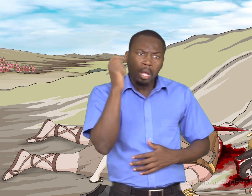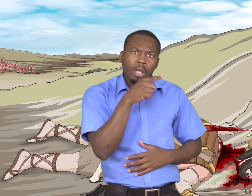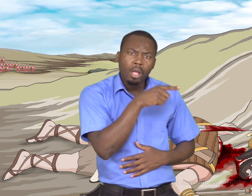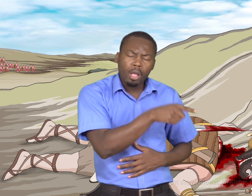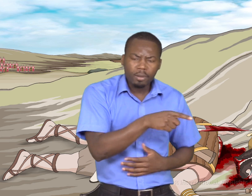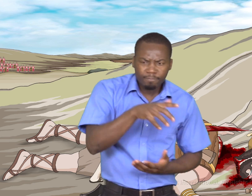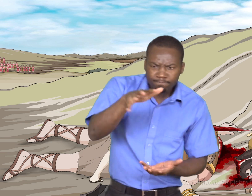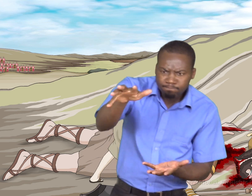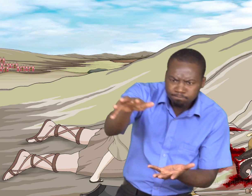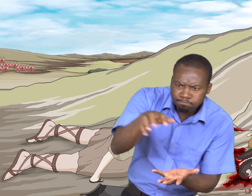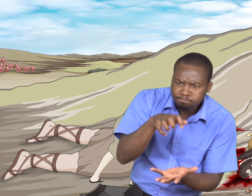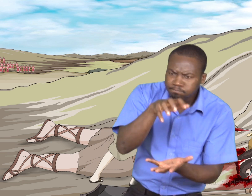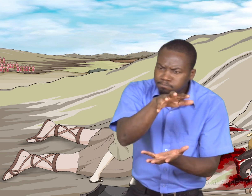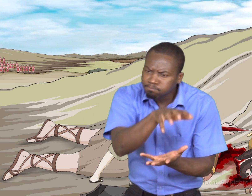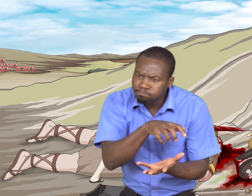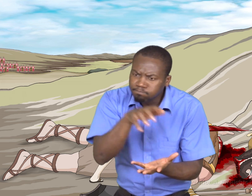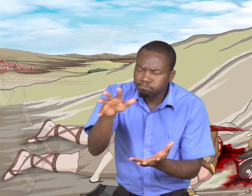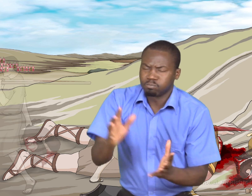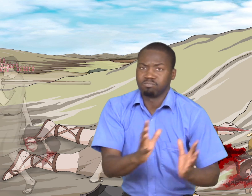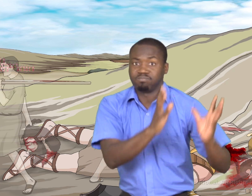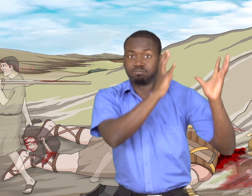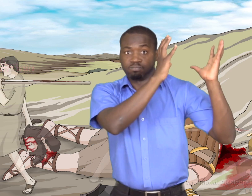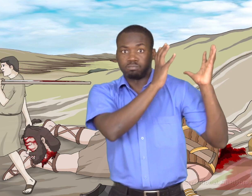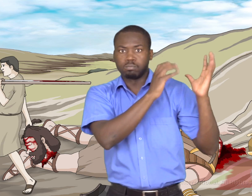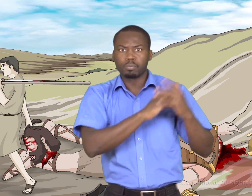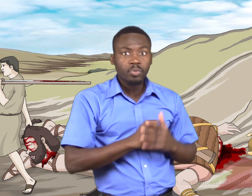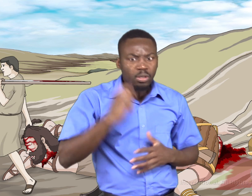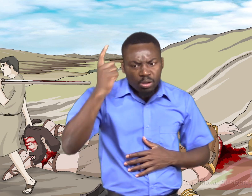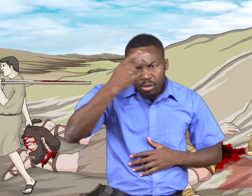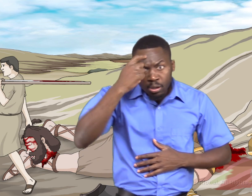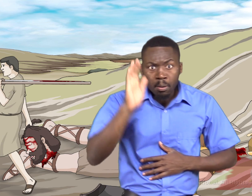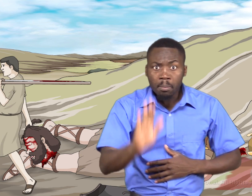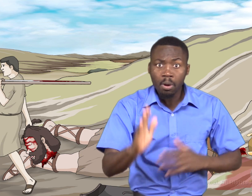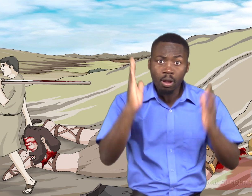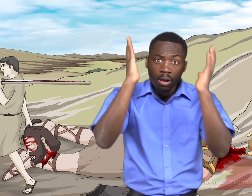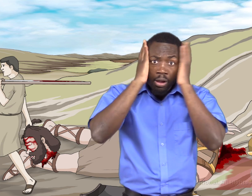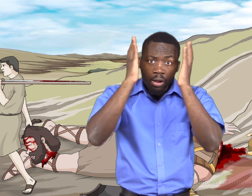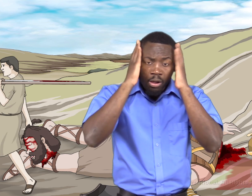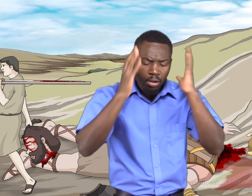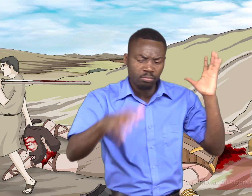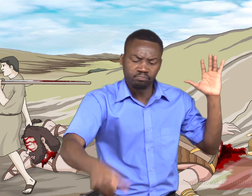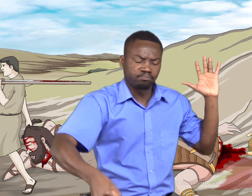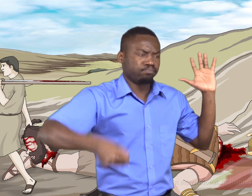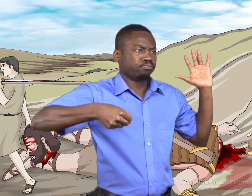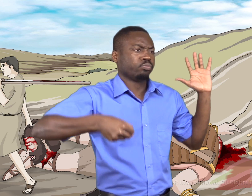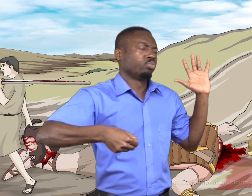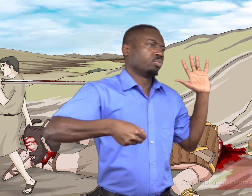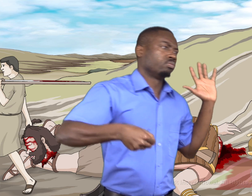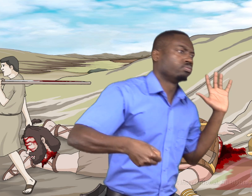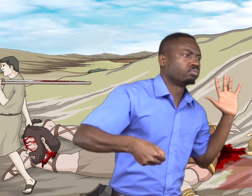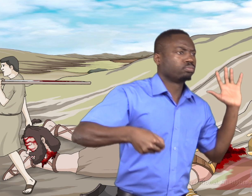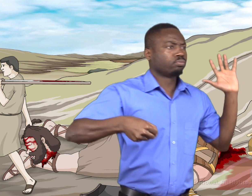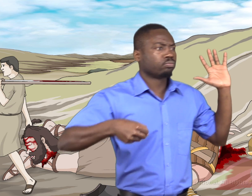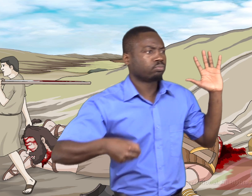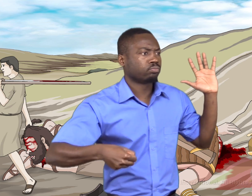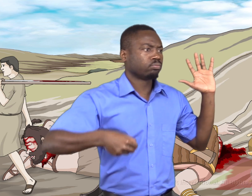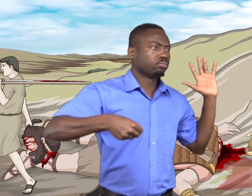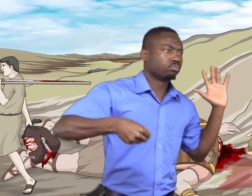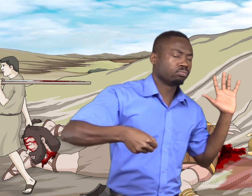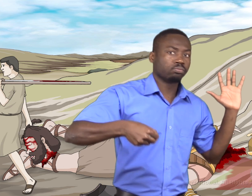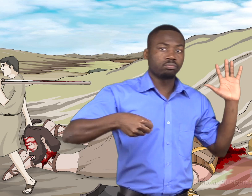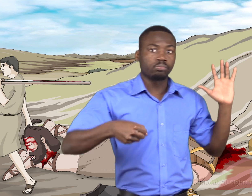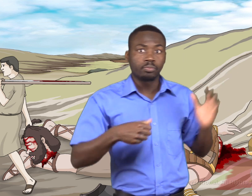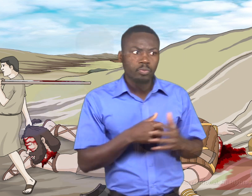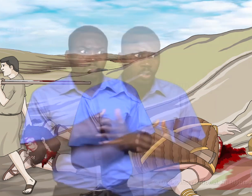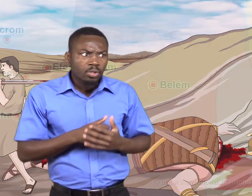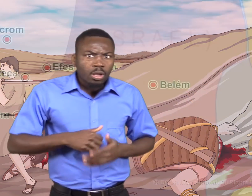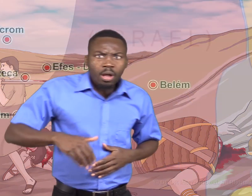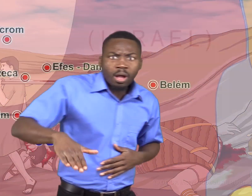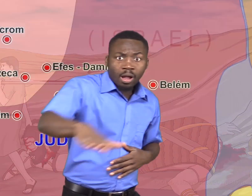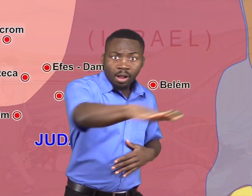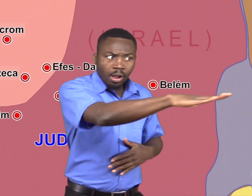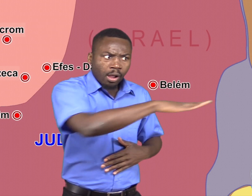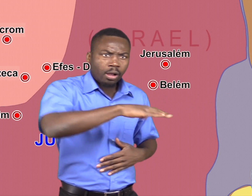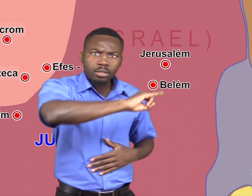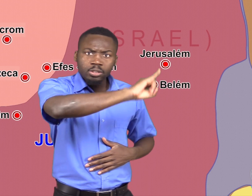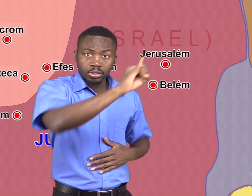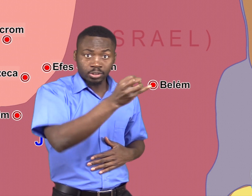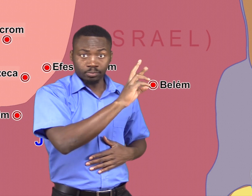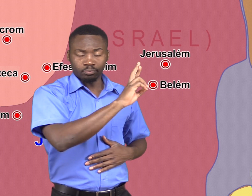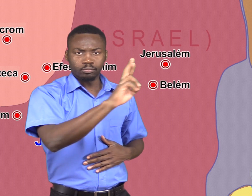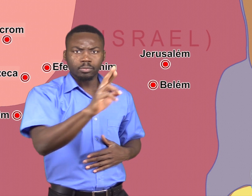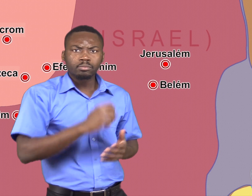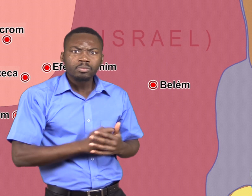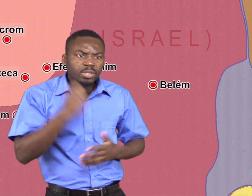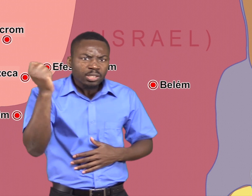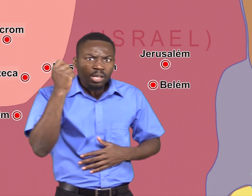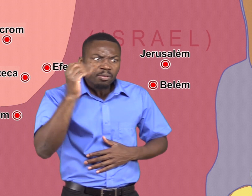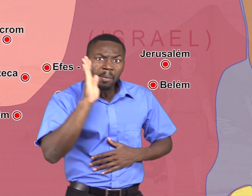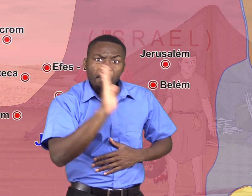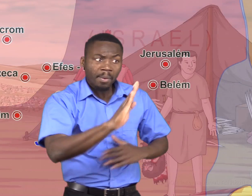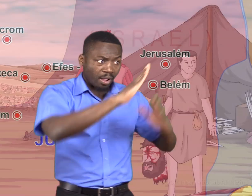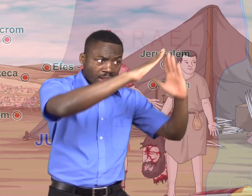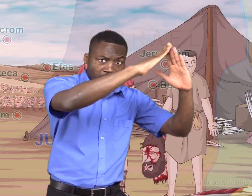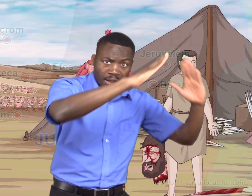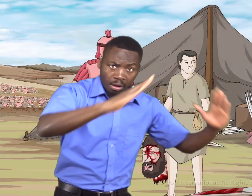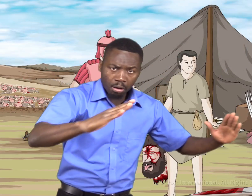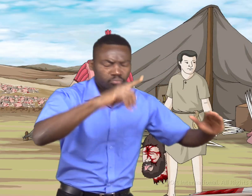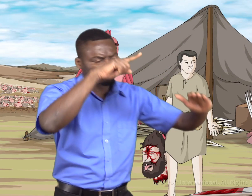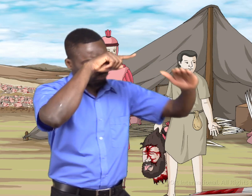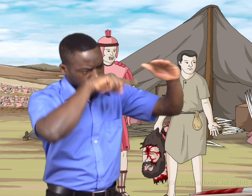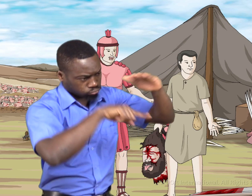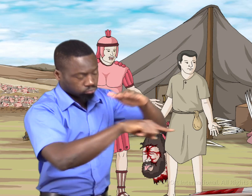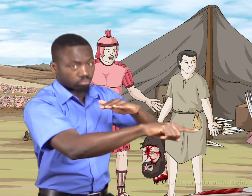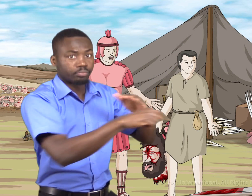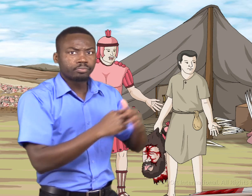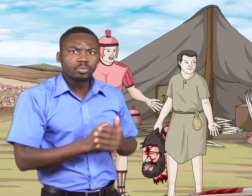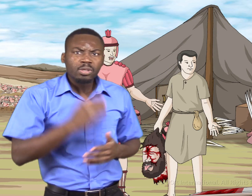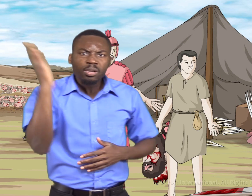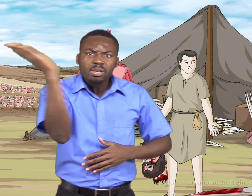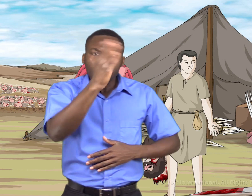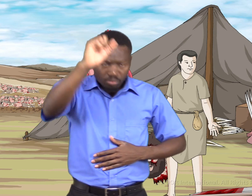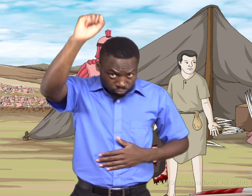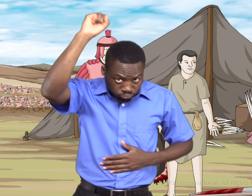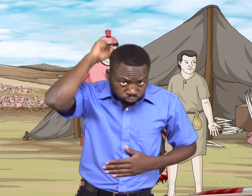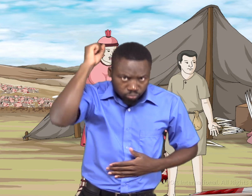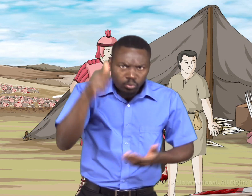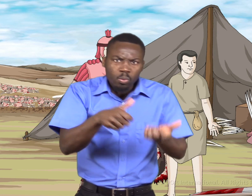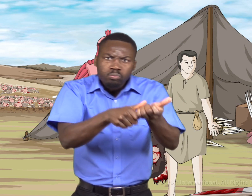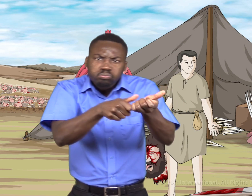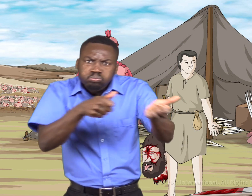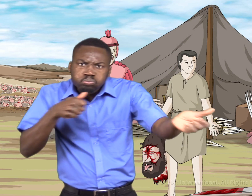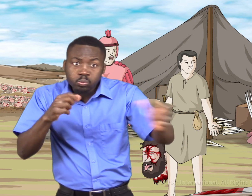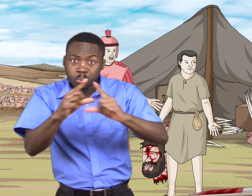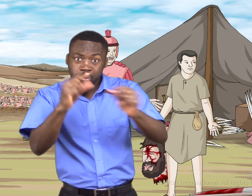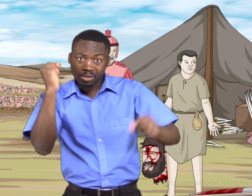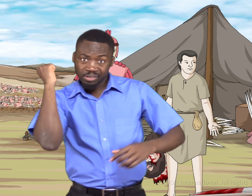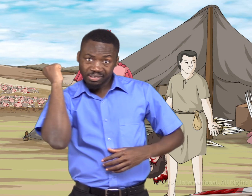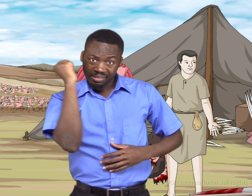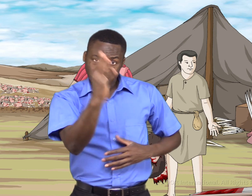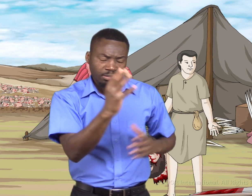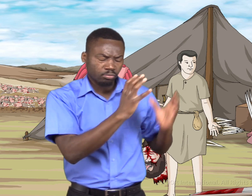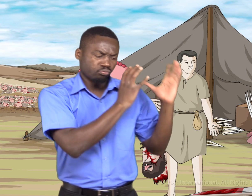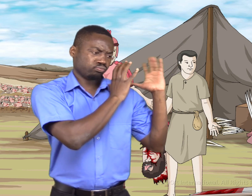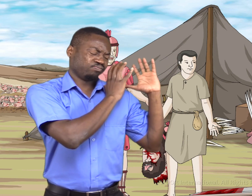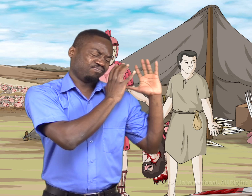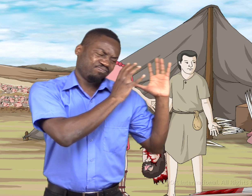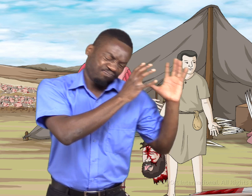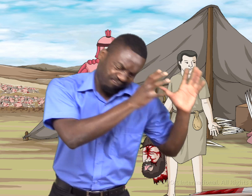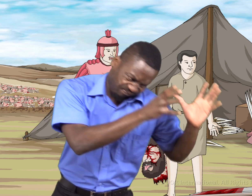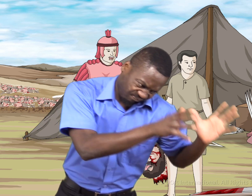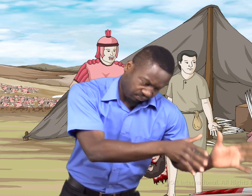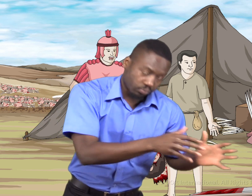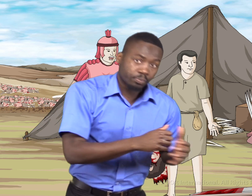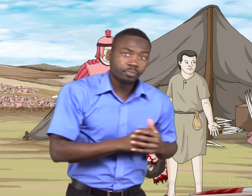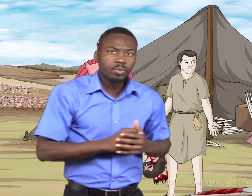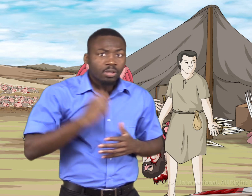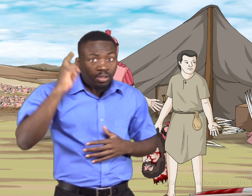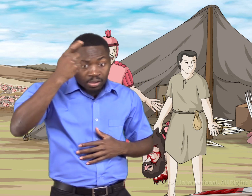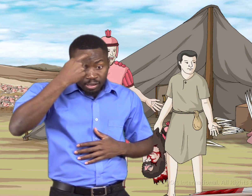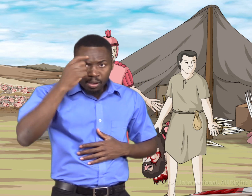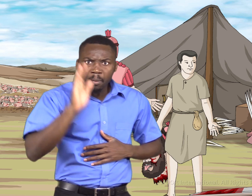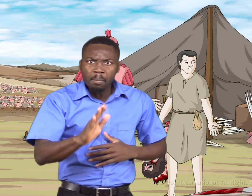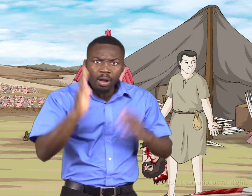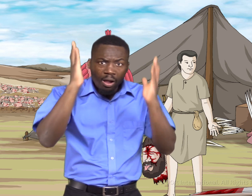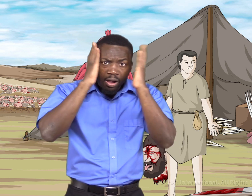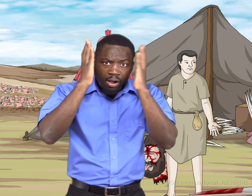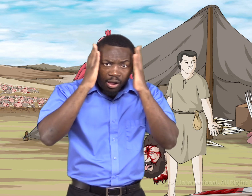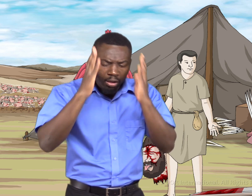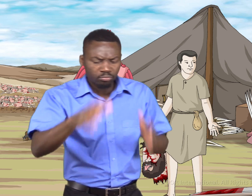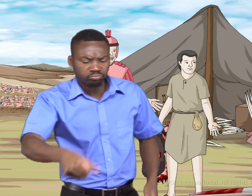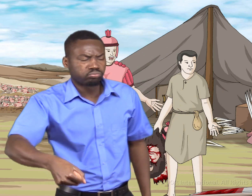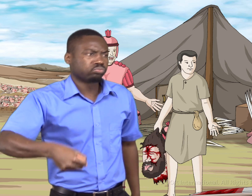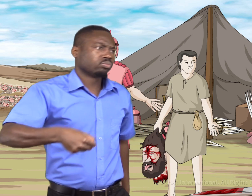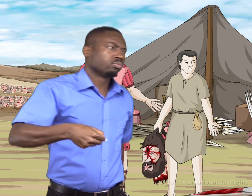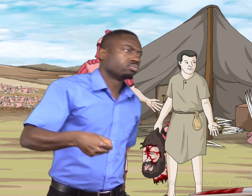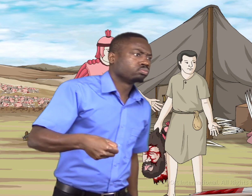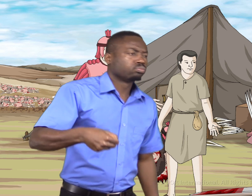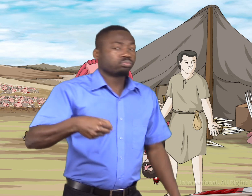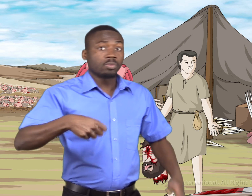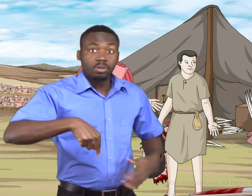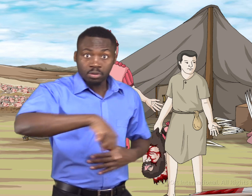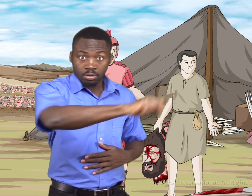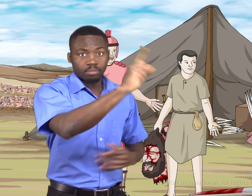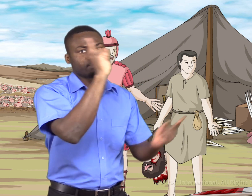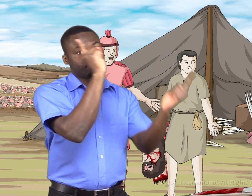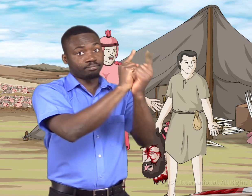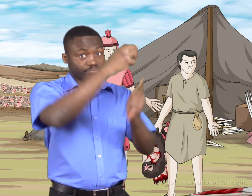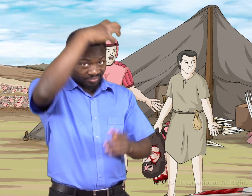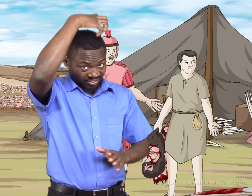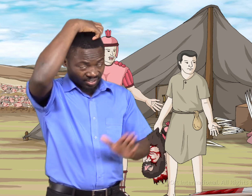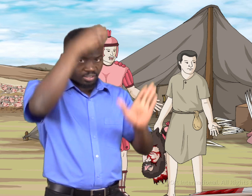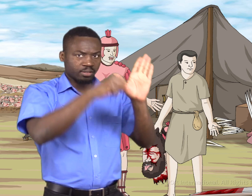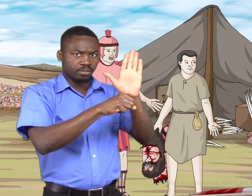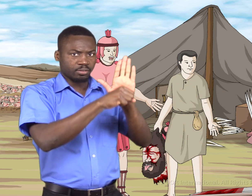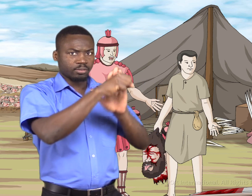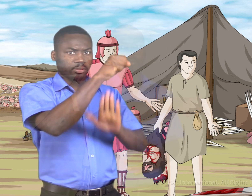David took the head of the Philistine and brought it to Jerusalem, and he put Goliath’s weapons in his own tent. As Saul had watched David going out to confront the Philistine, he said to Abner the commander of the army, “Abner, whose son is this young man?”